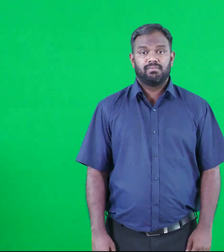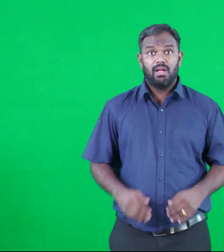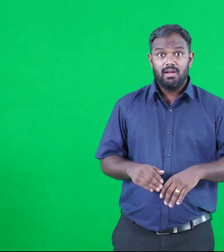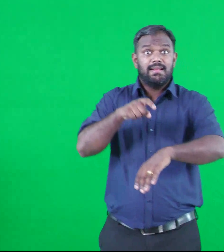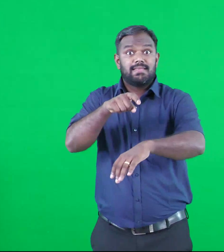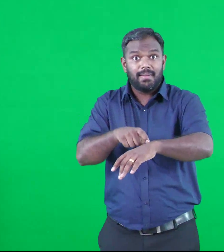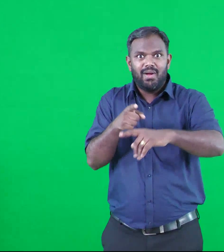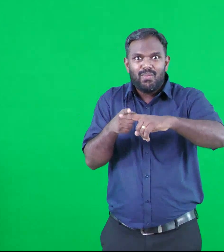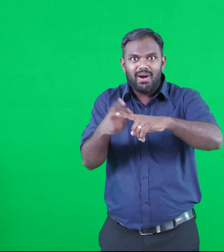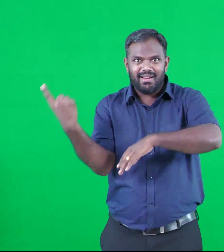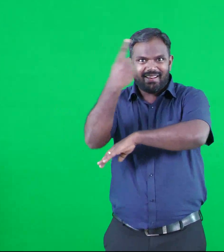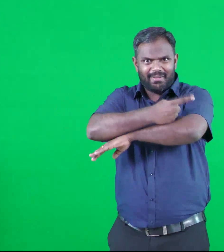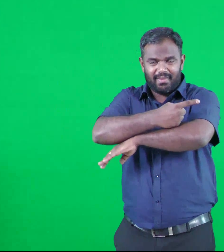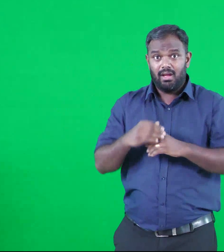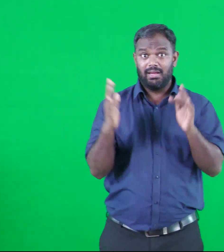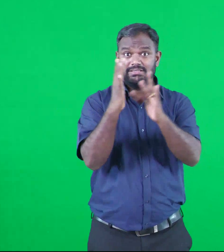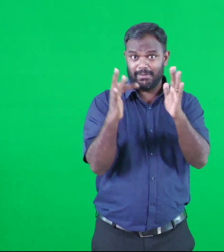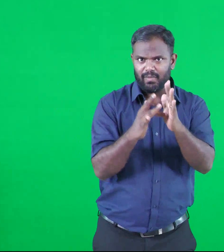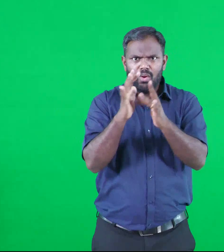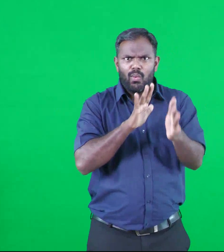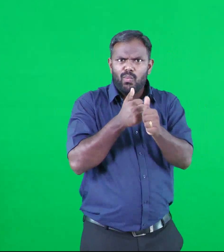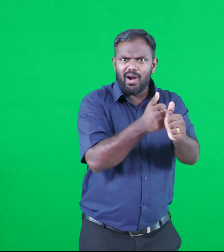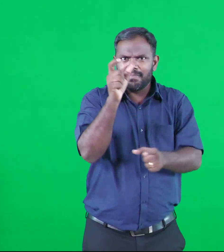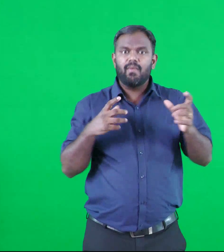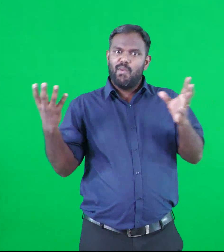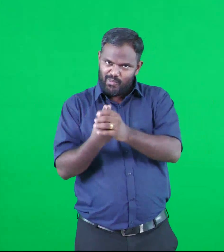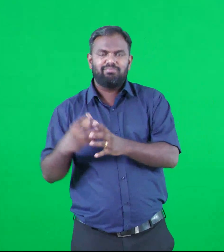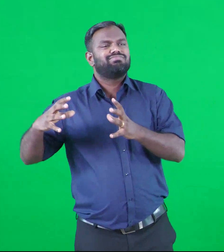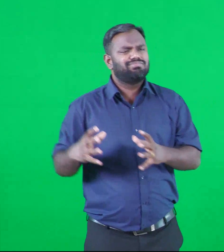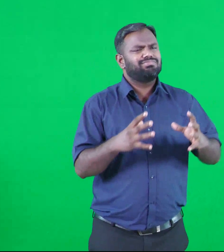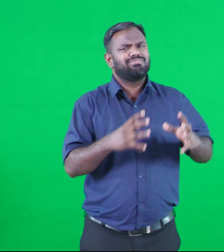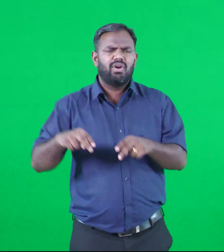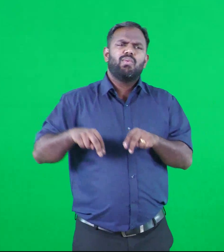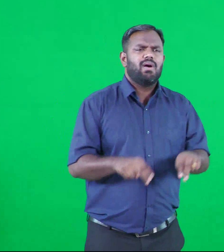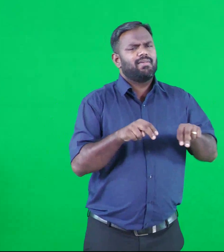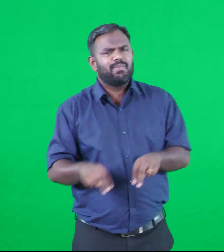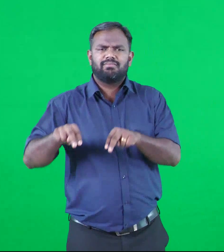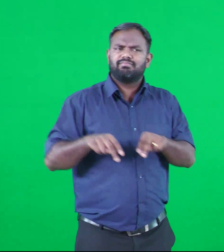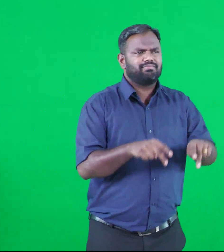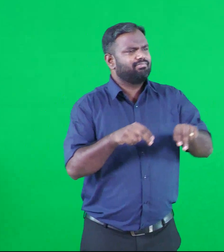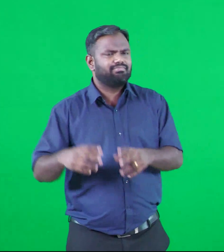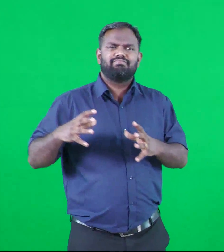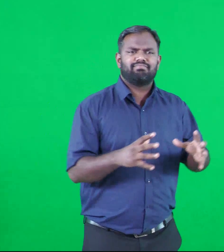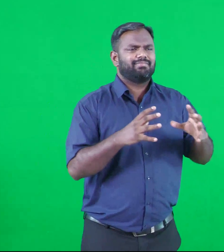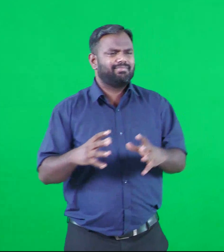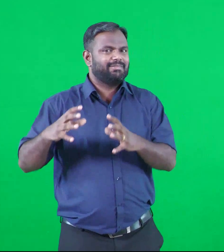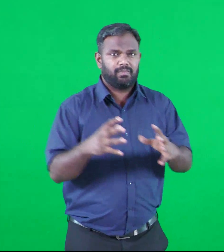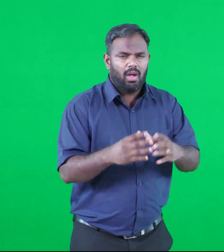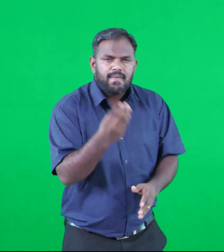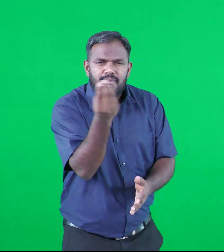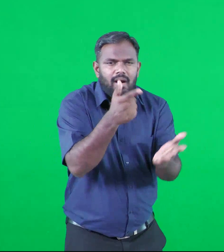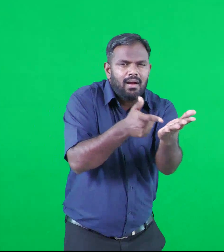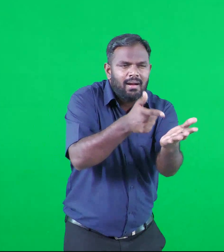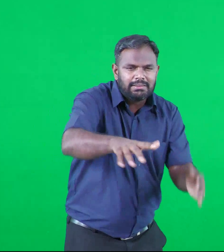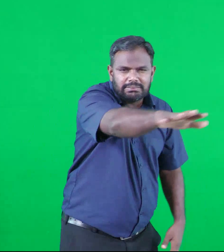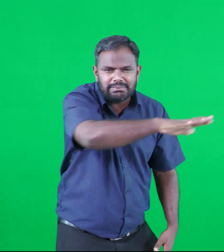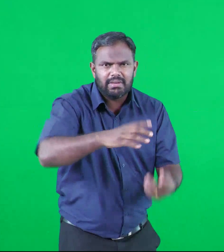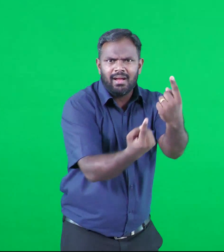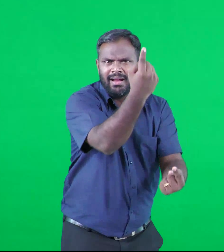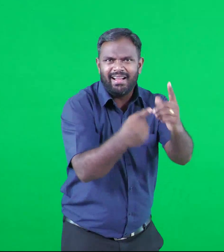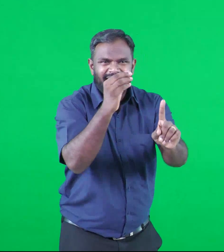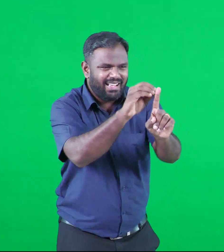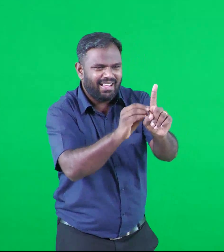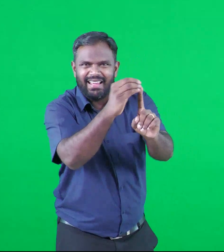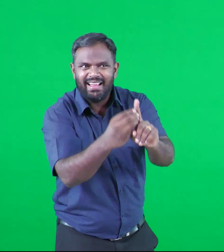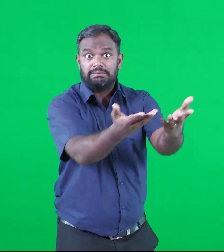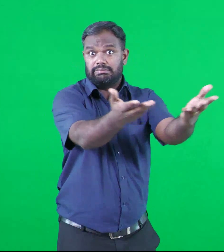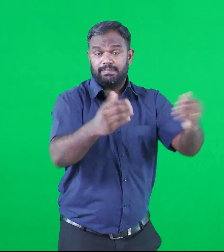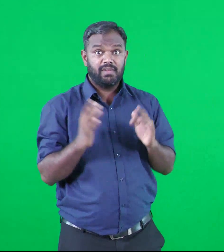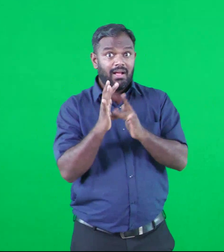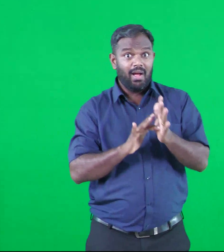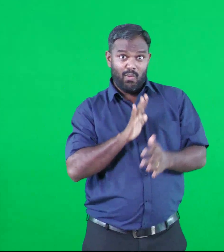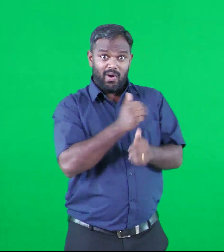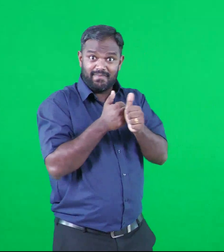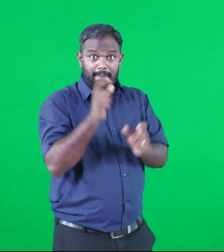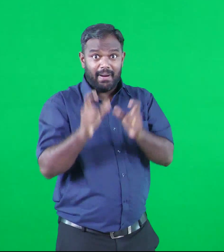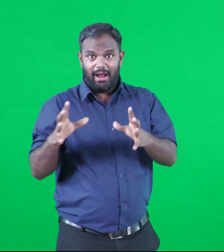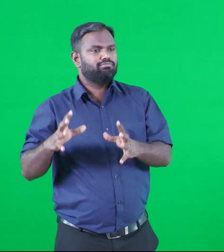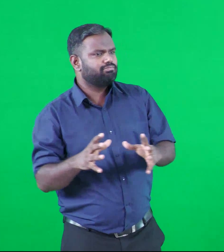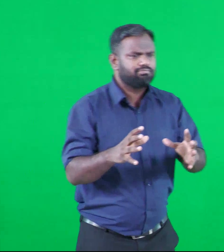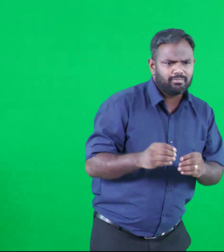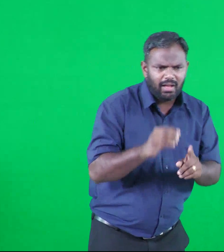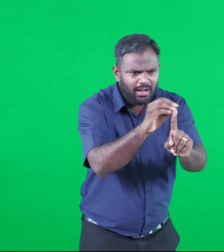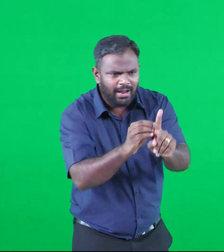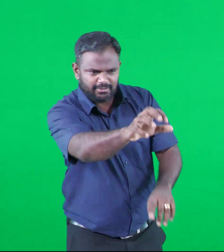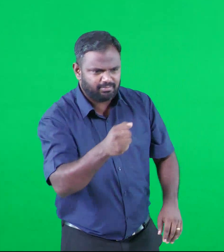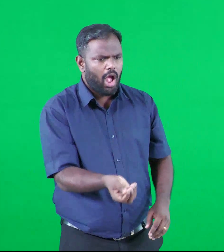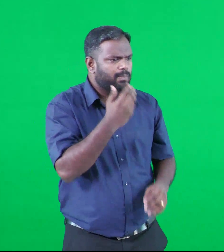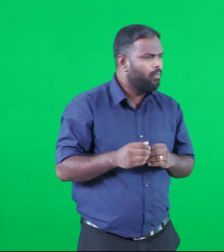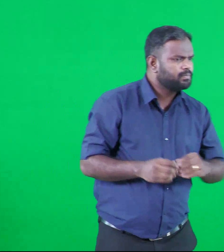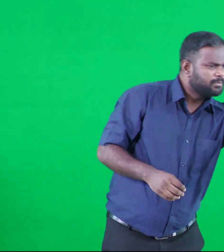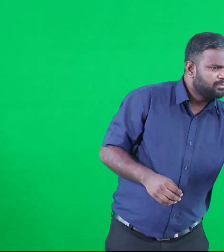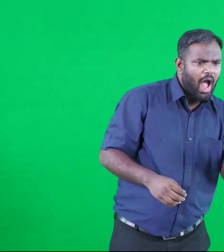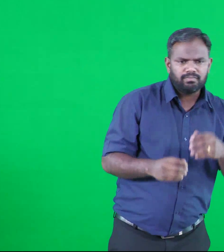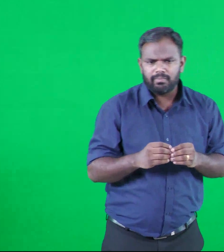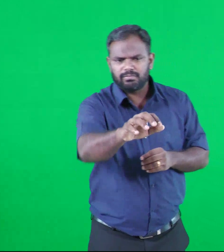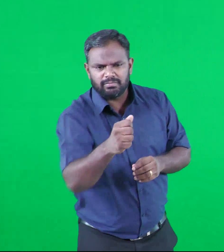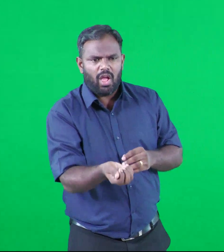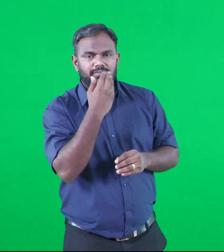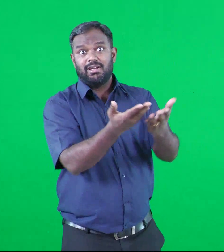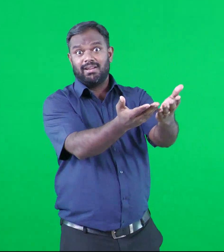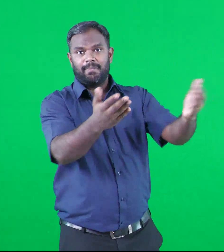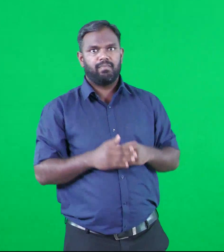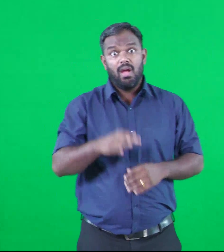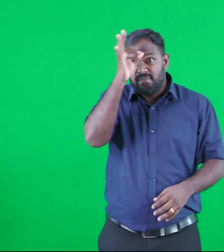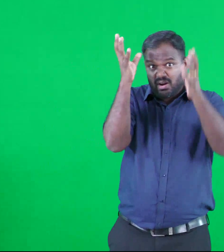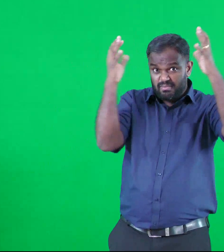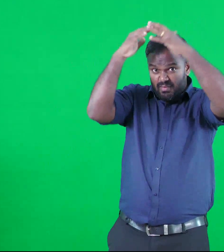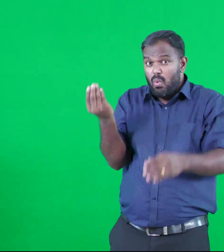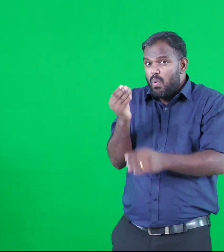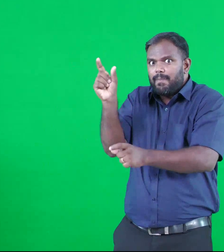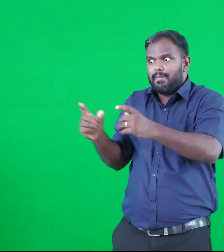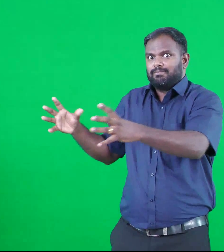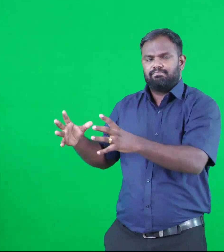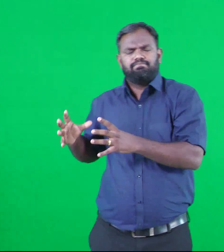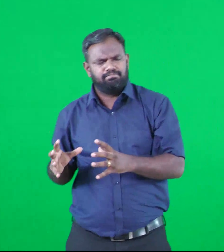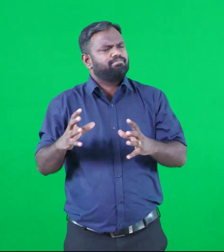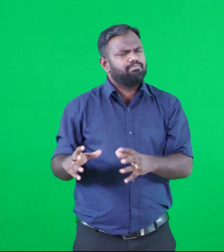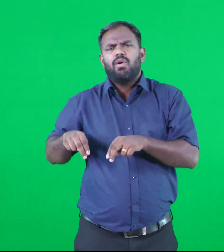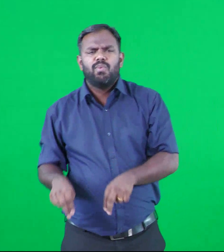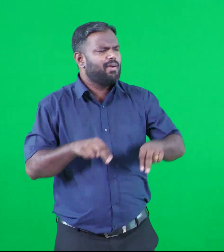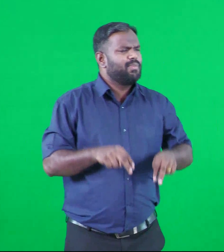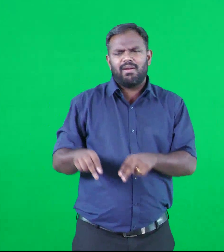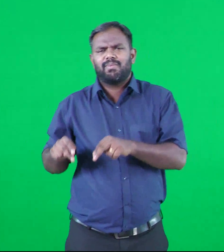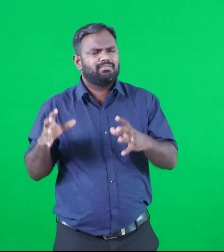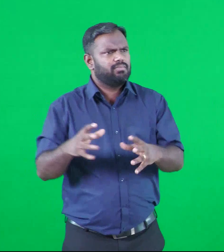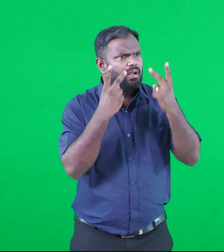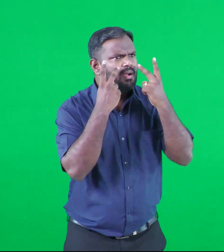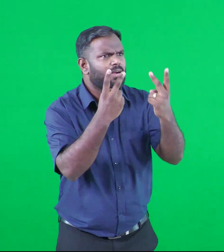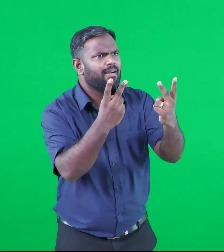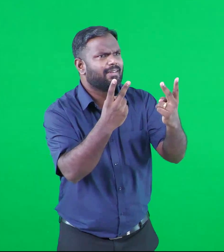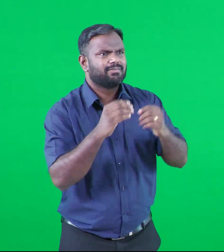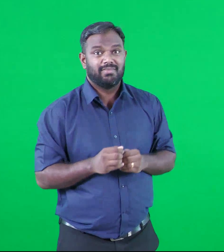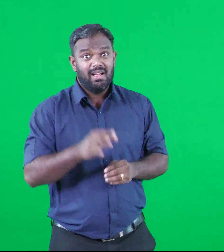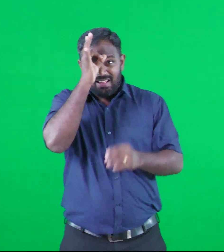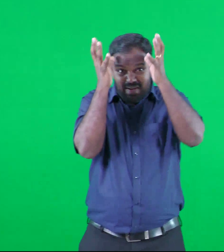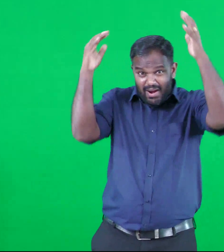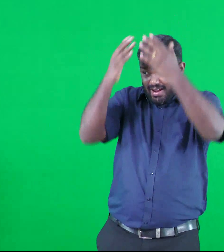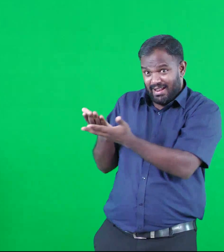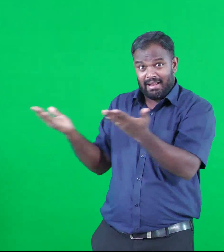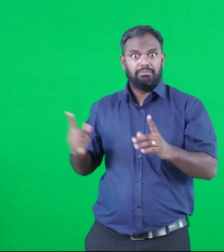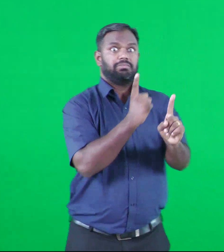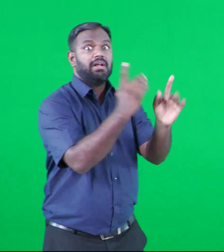One Sabbath Jesus was passing through the grainfields, and His disciples began to pick the heads of grain as they walked along.